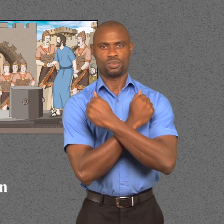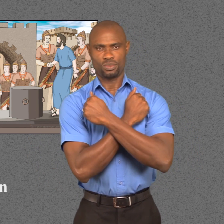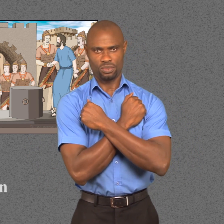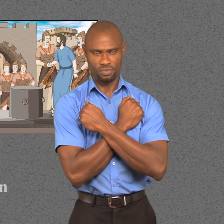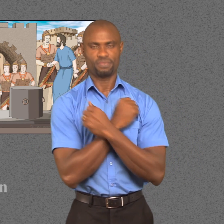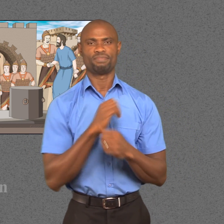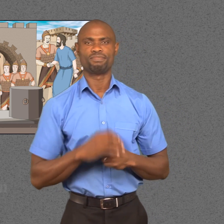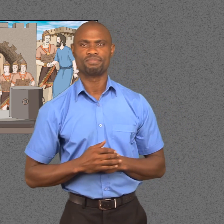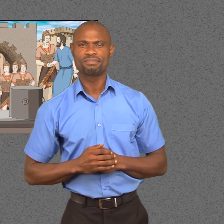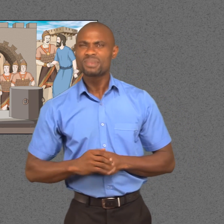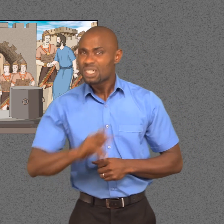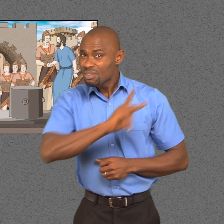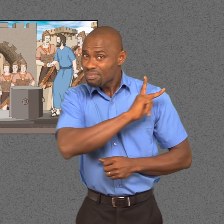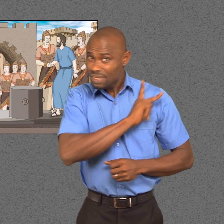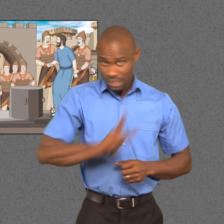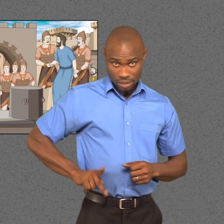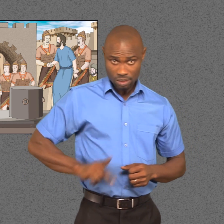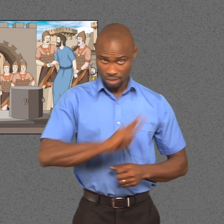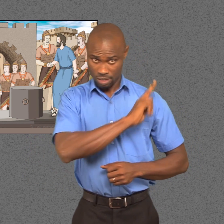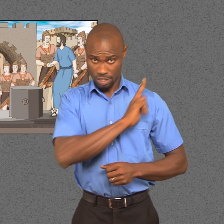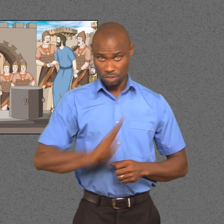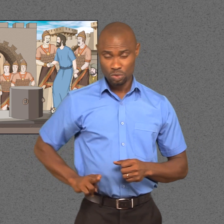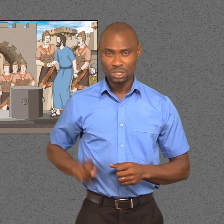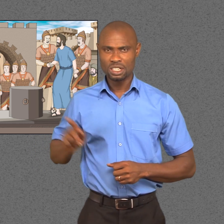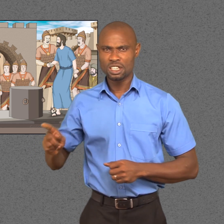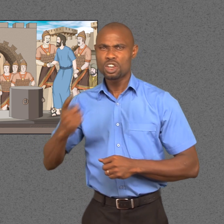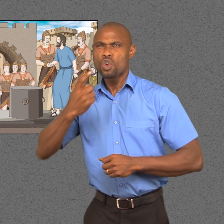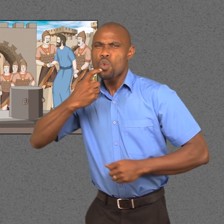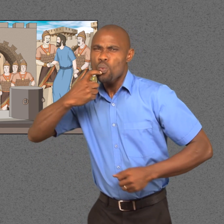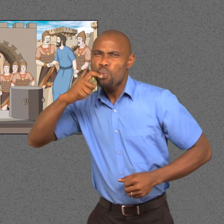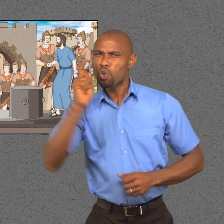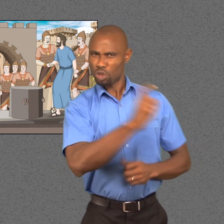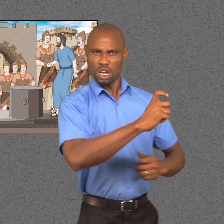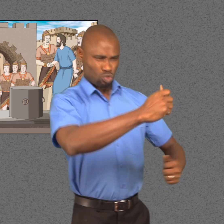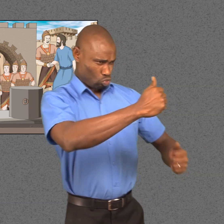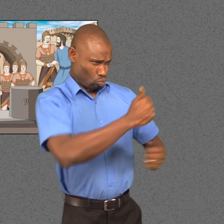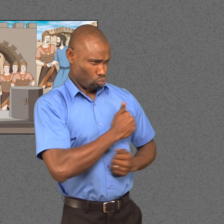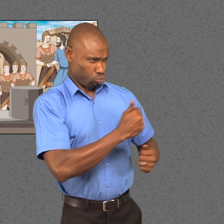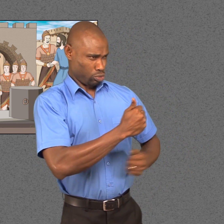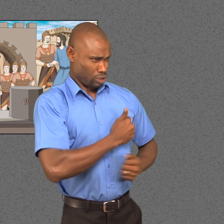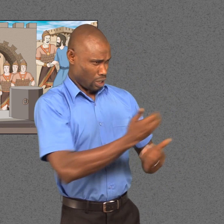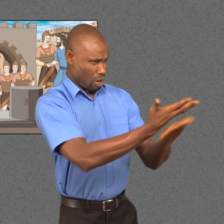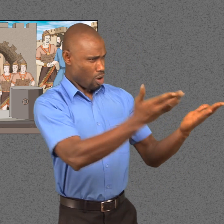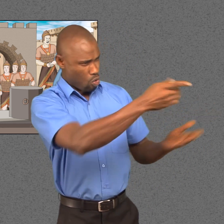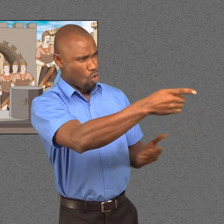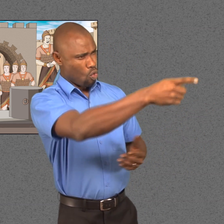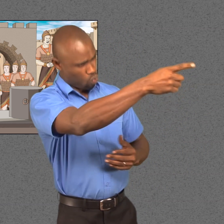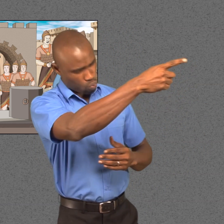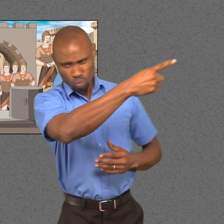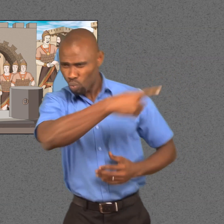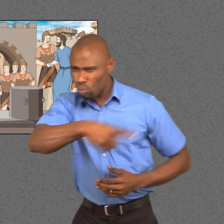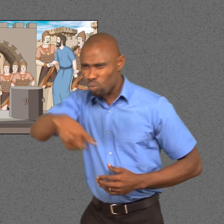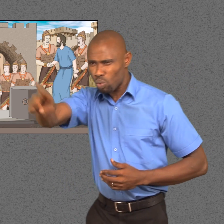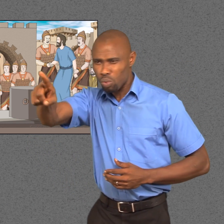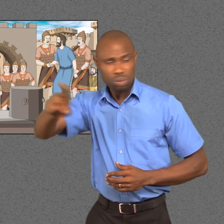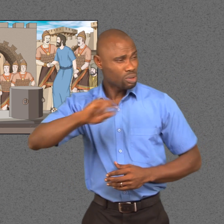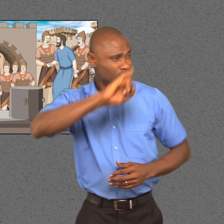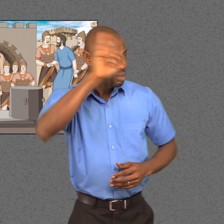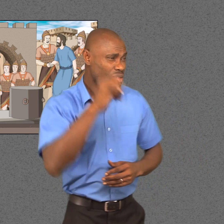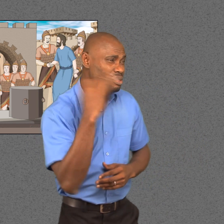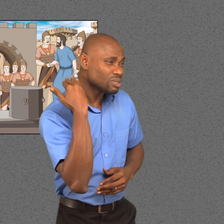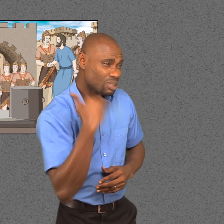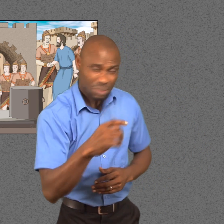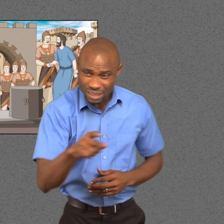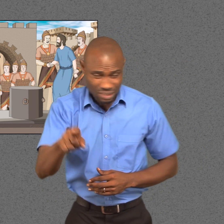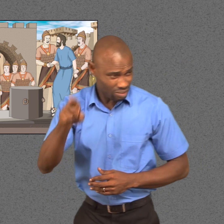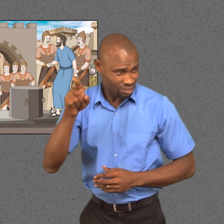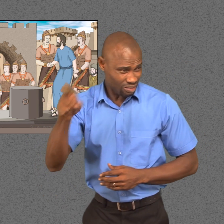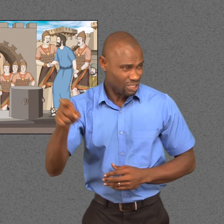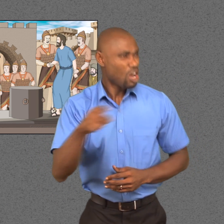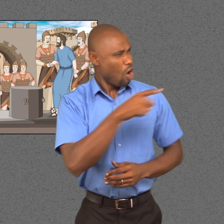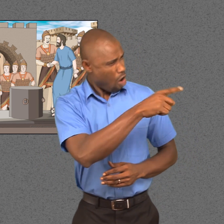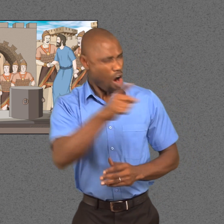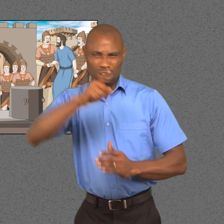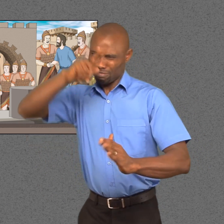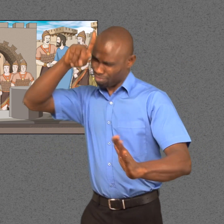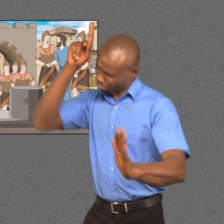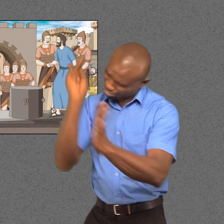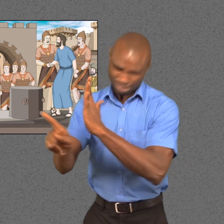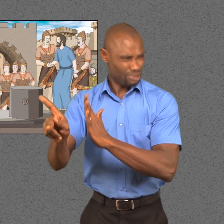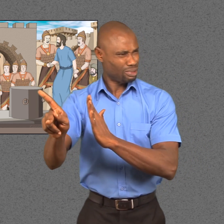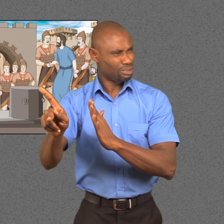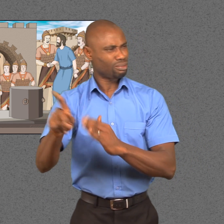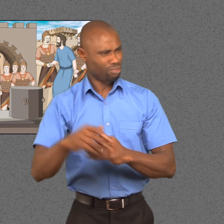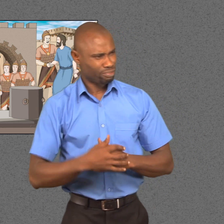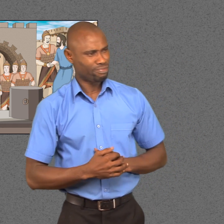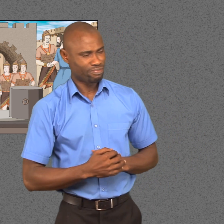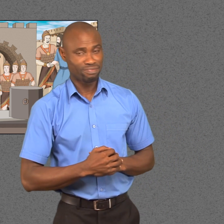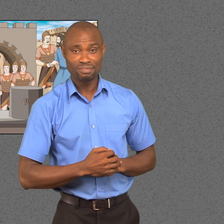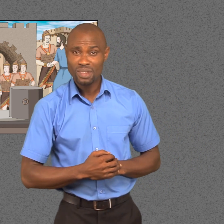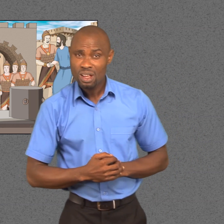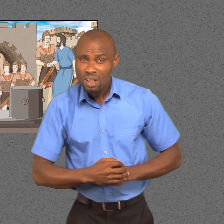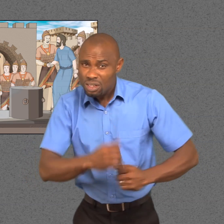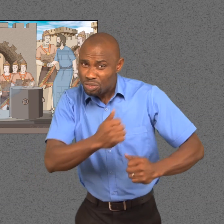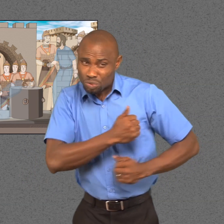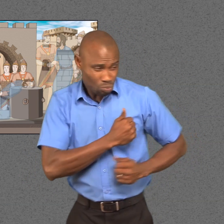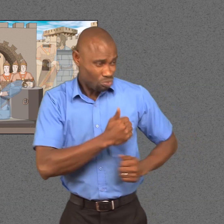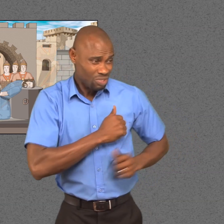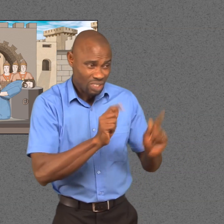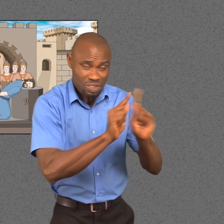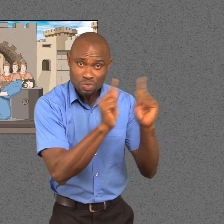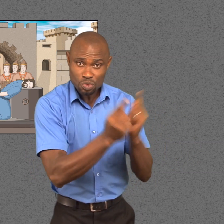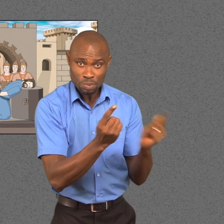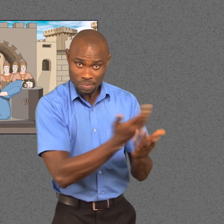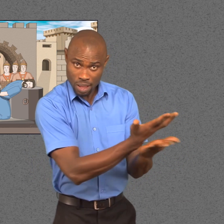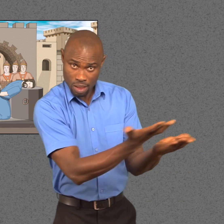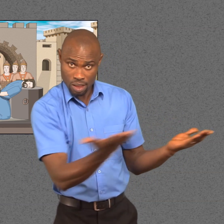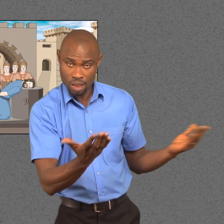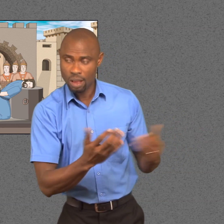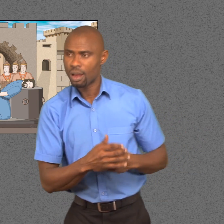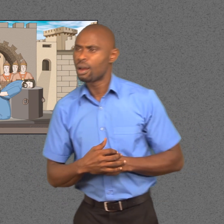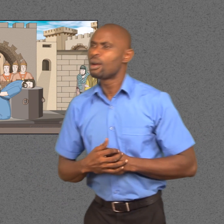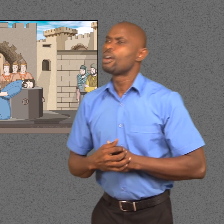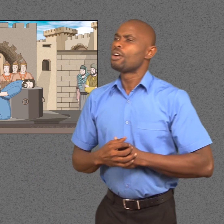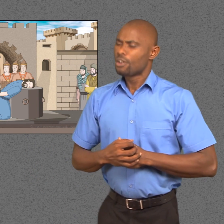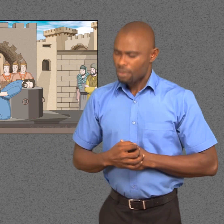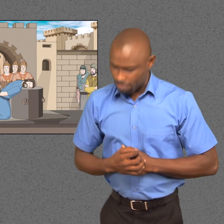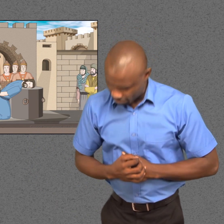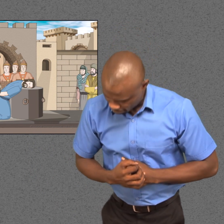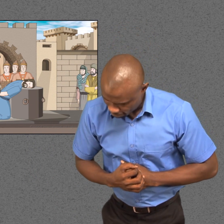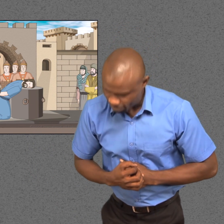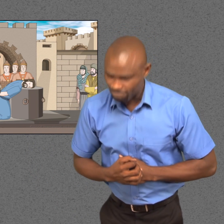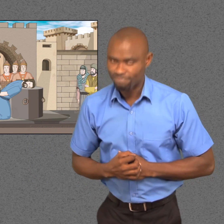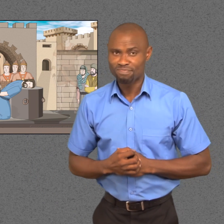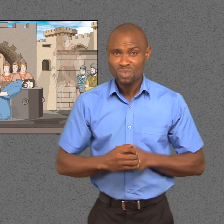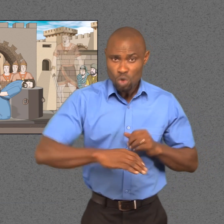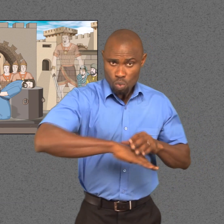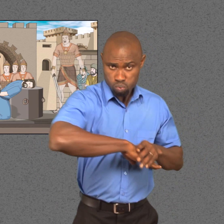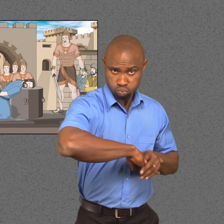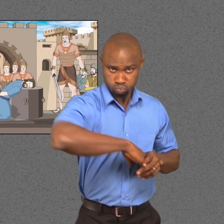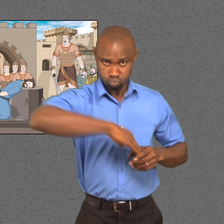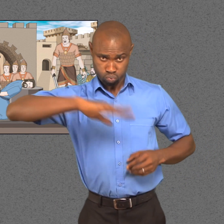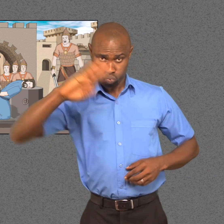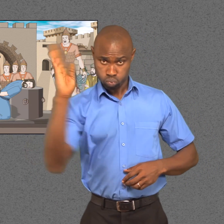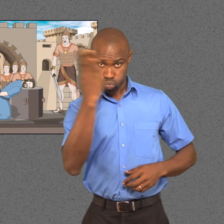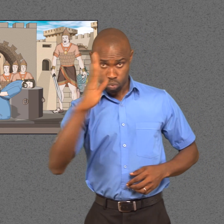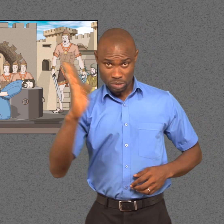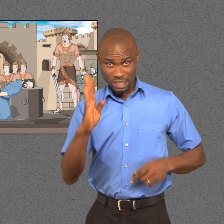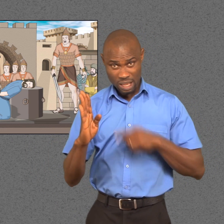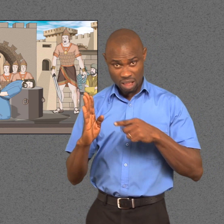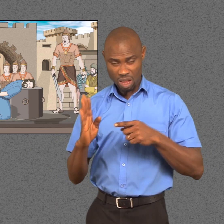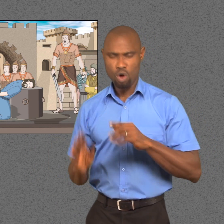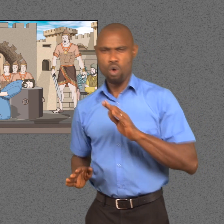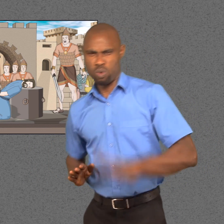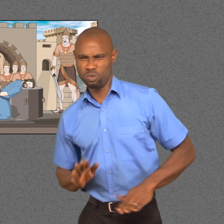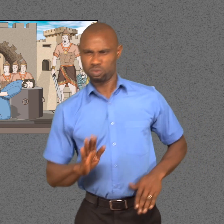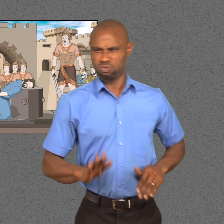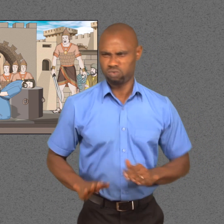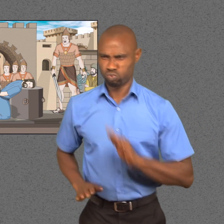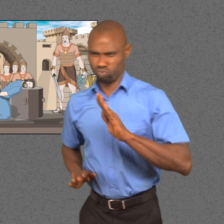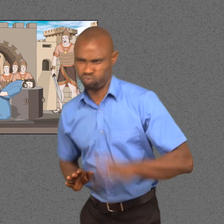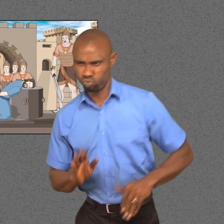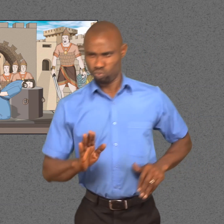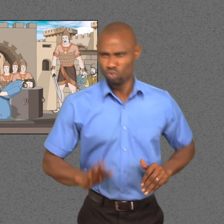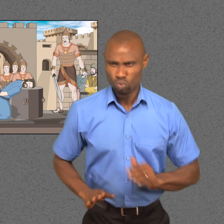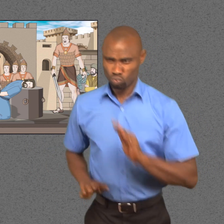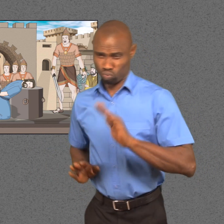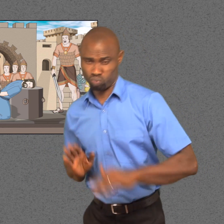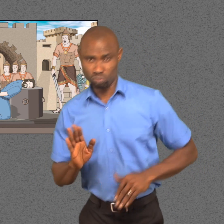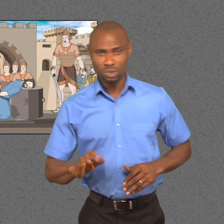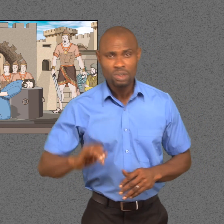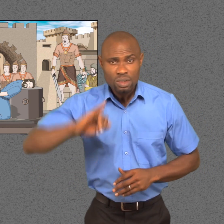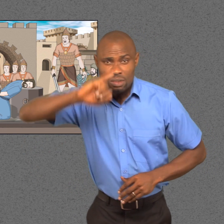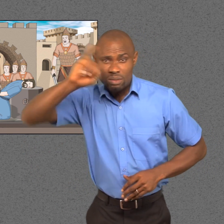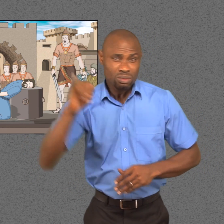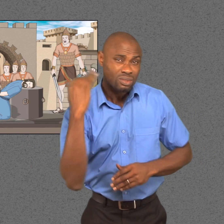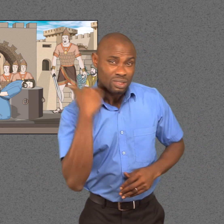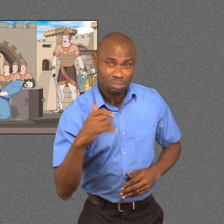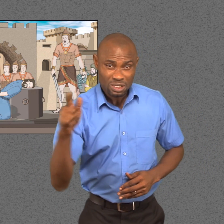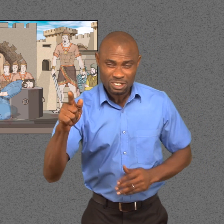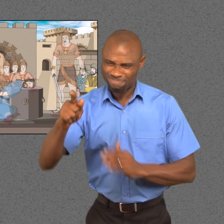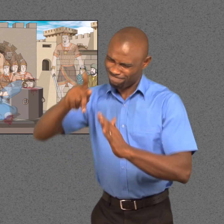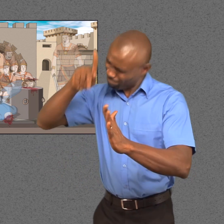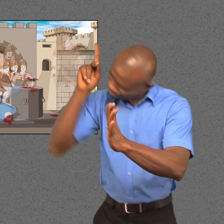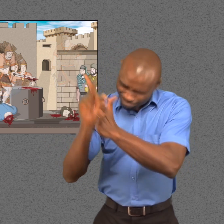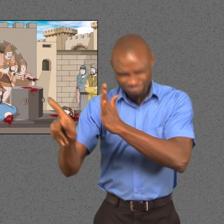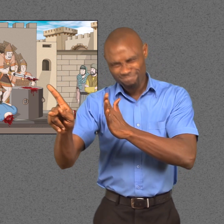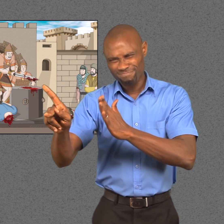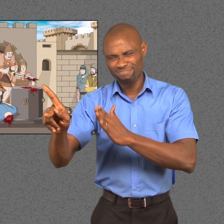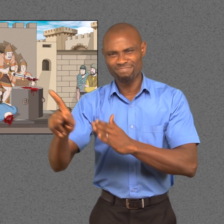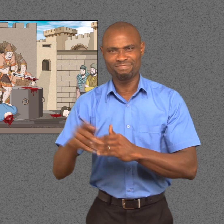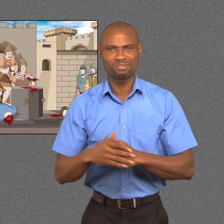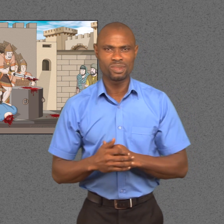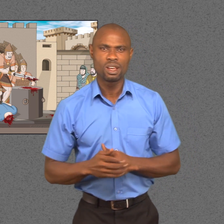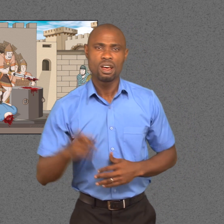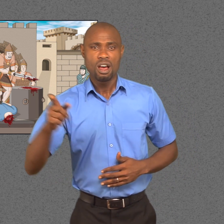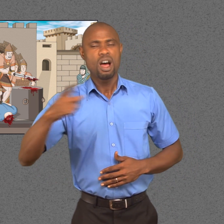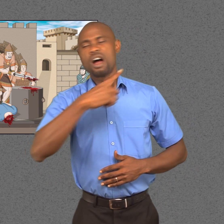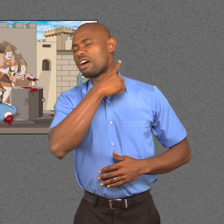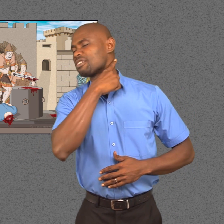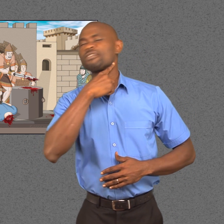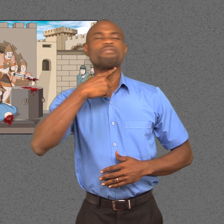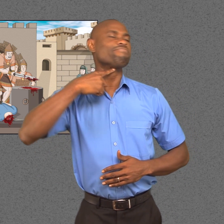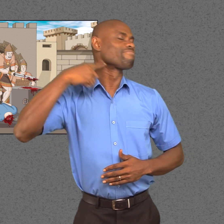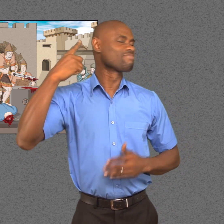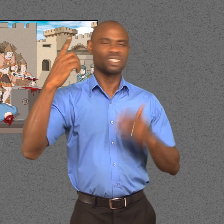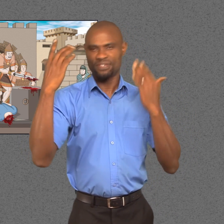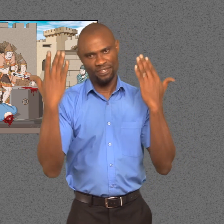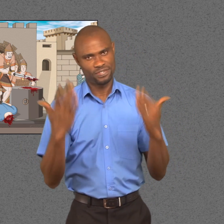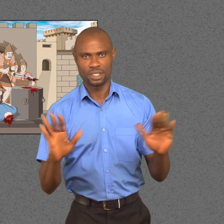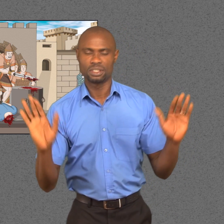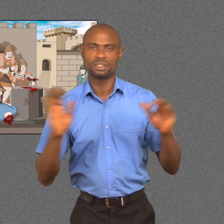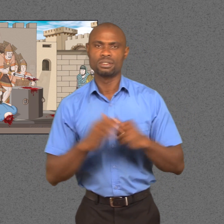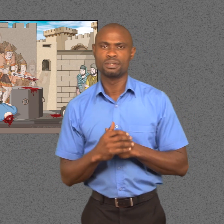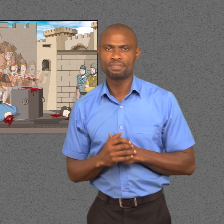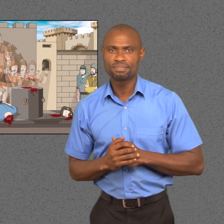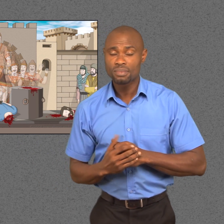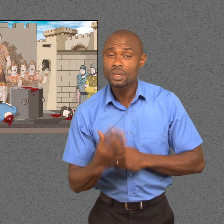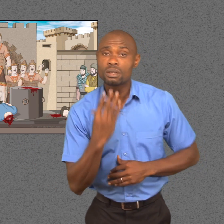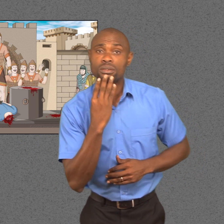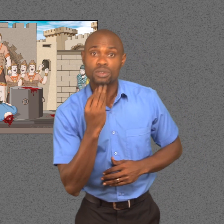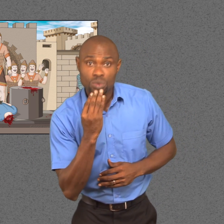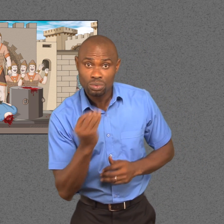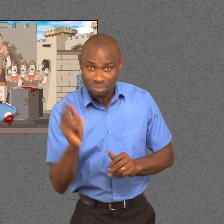He had James, the brother of John, put to death with the sword.